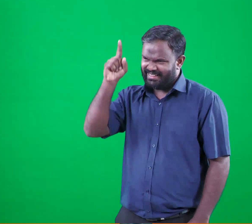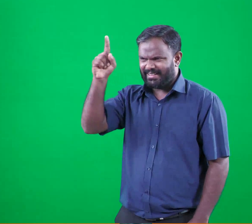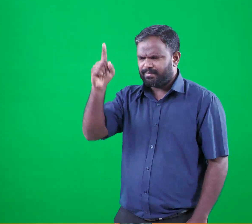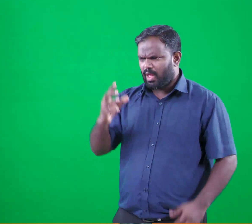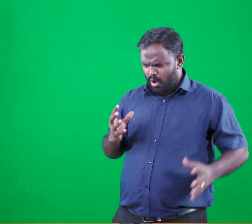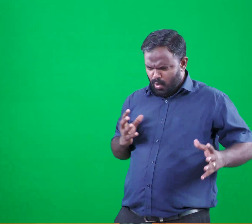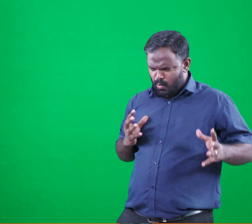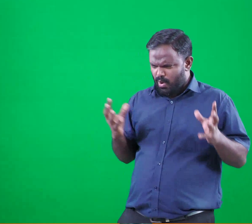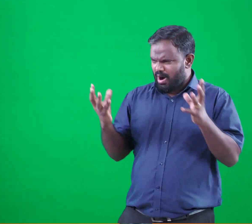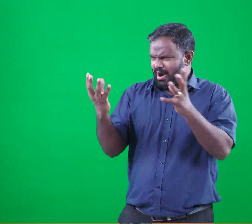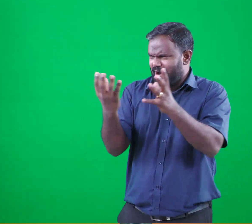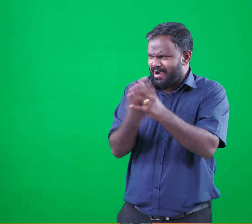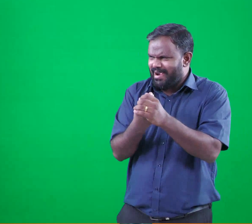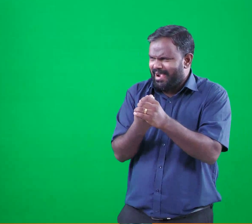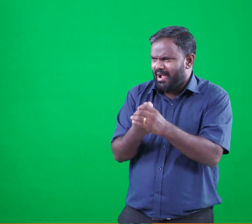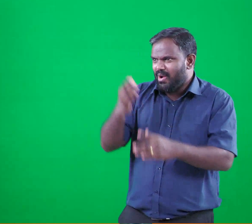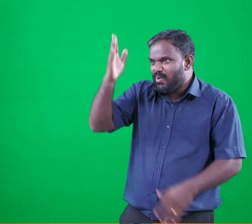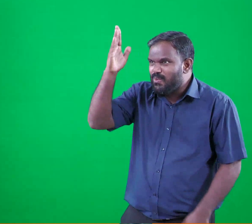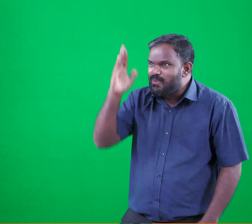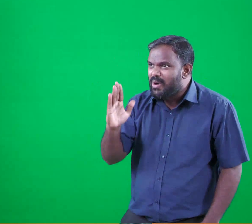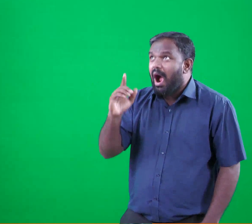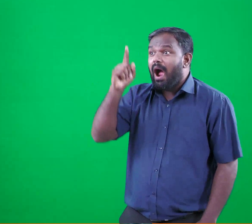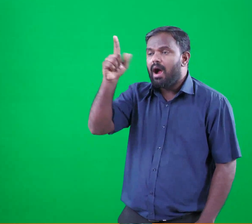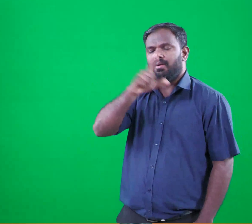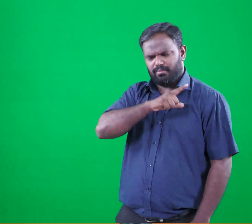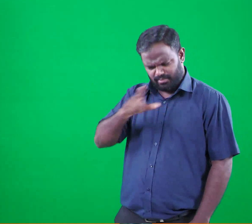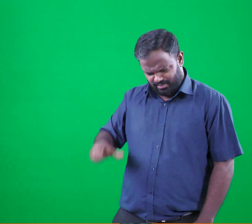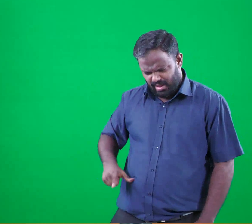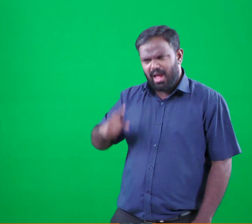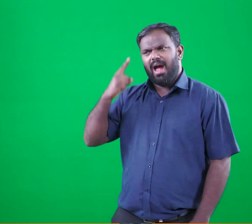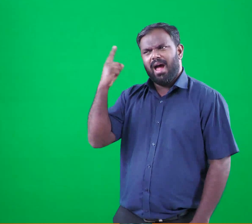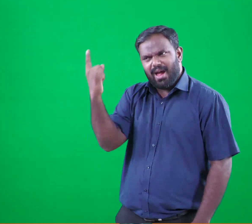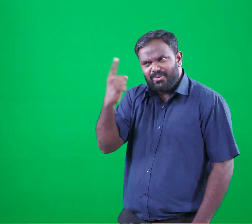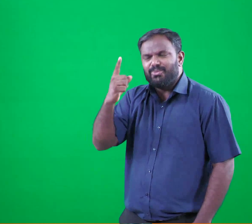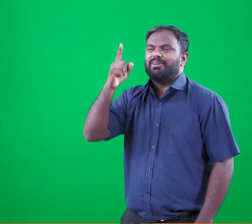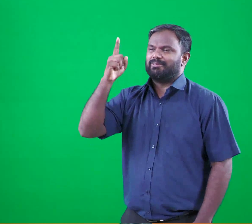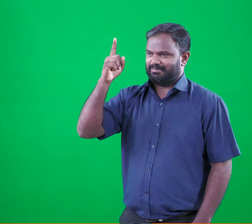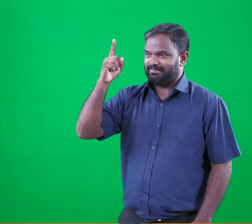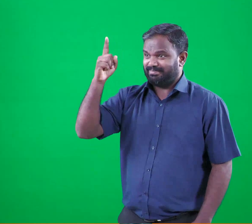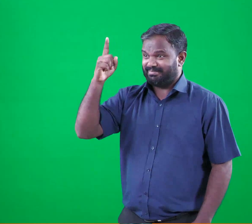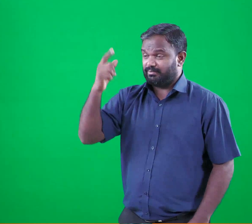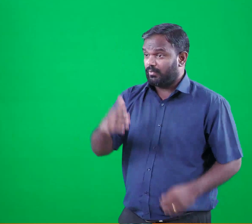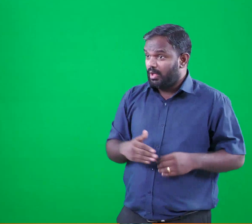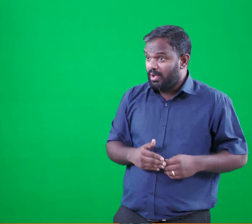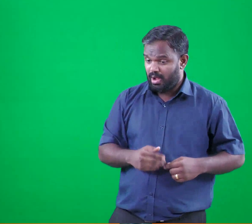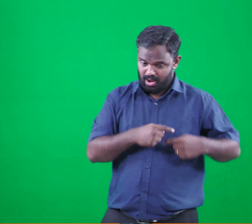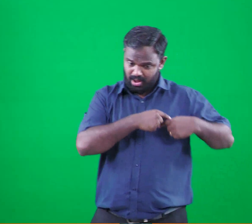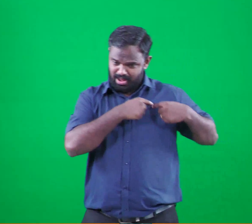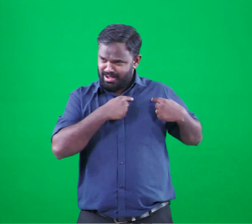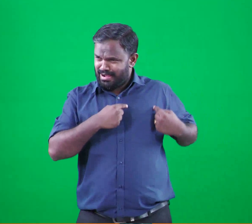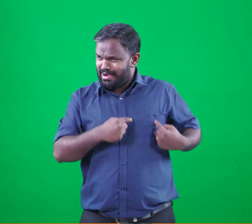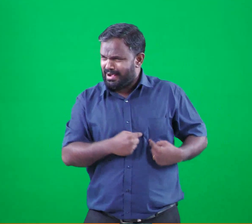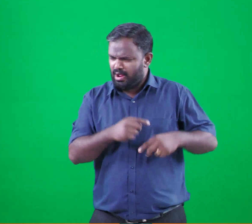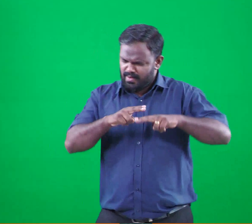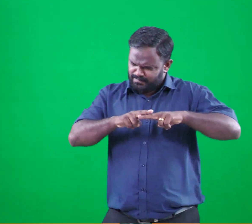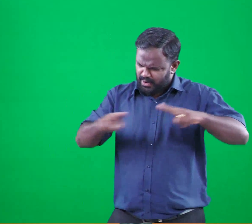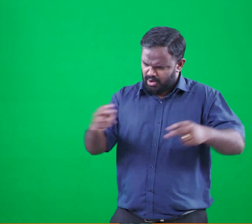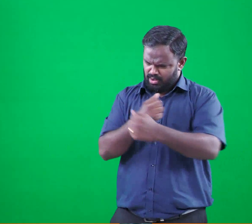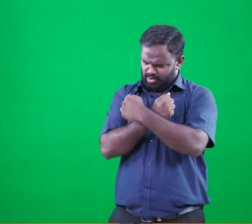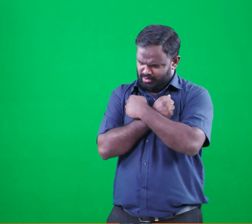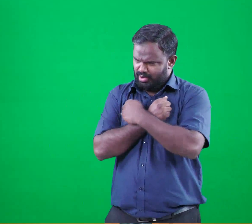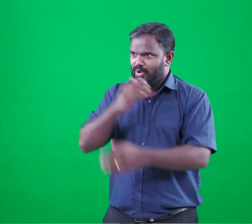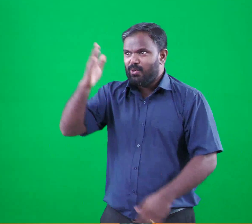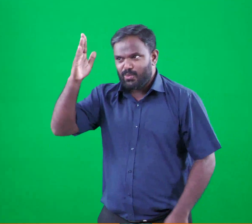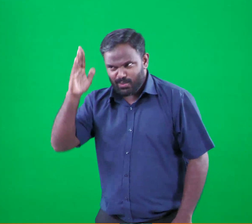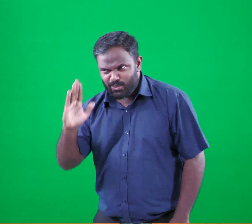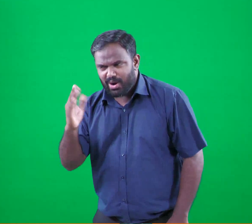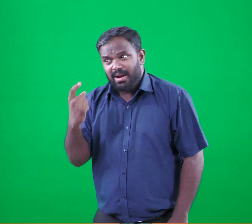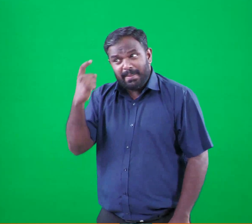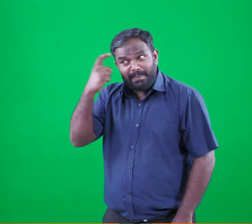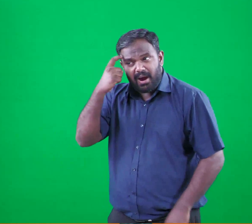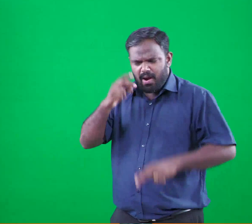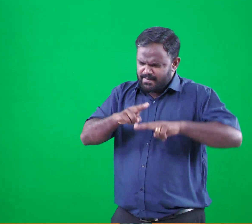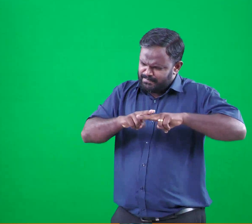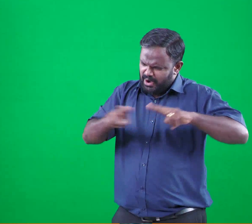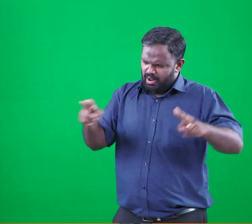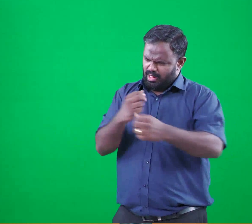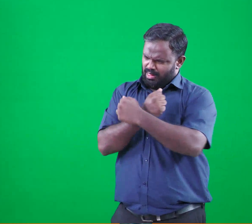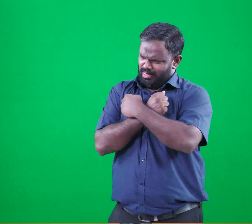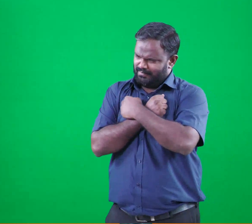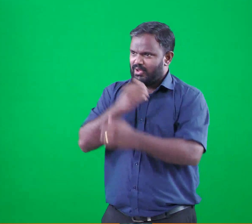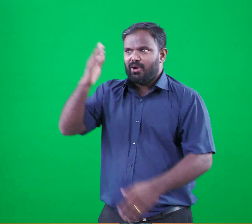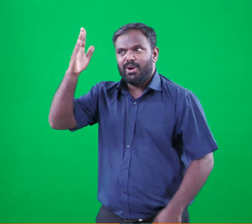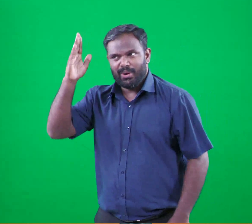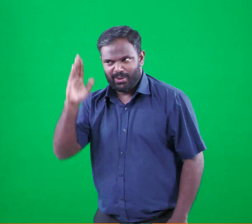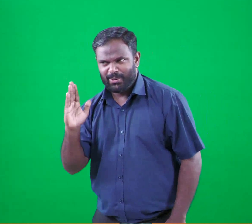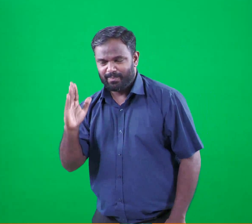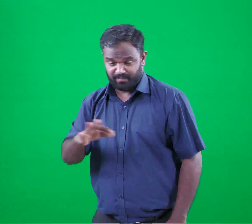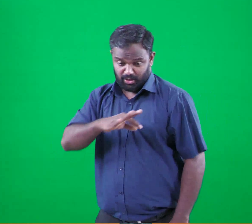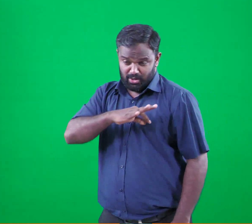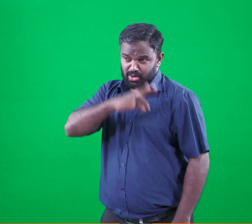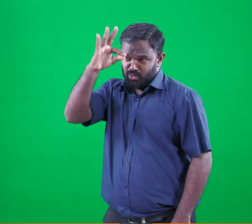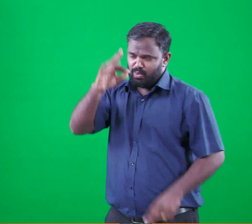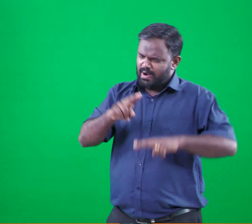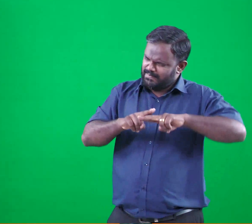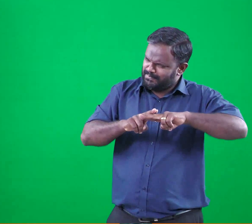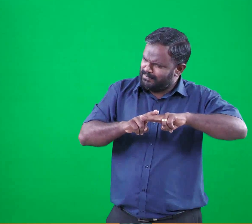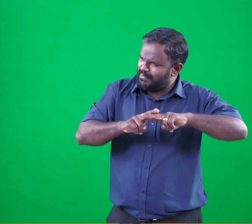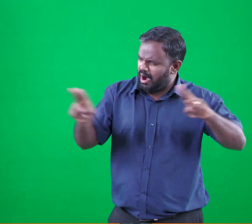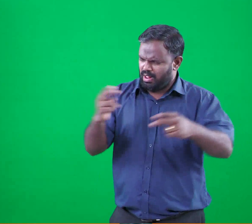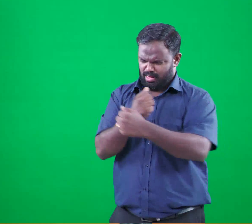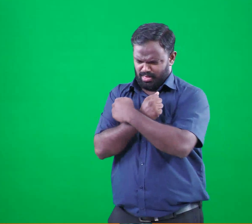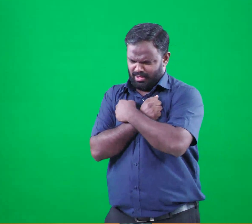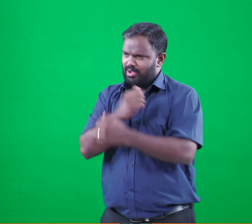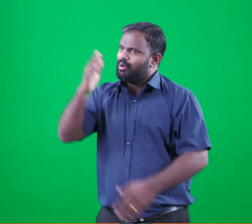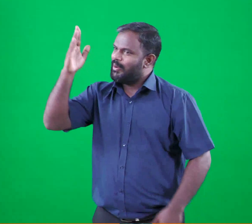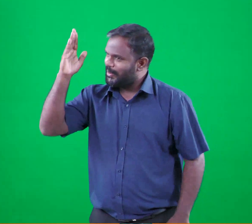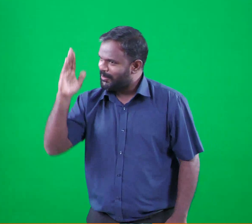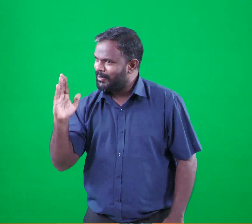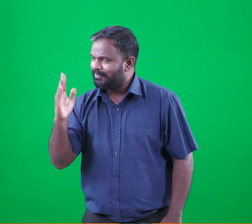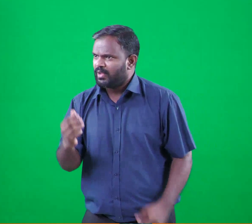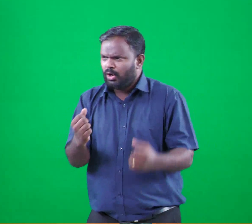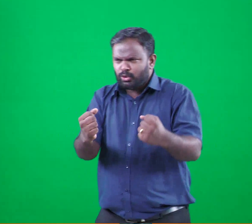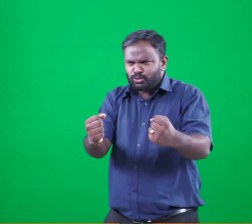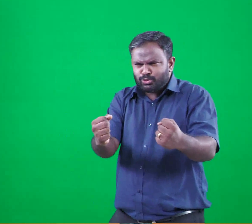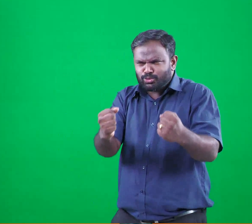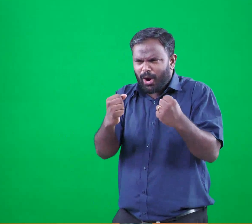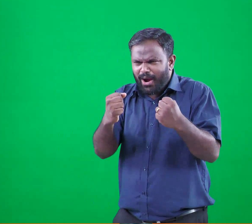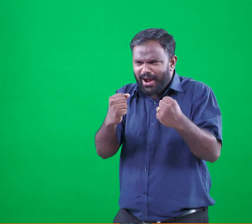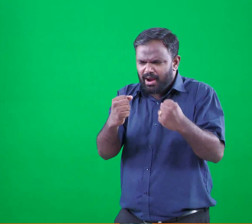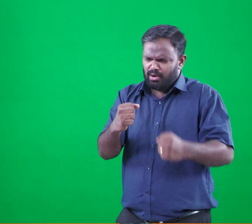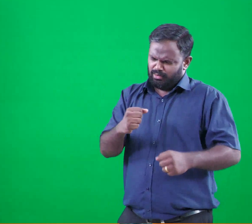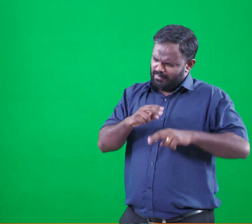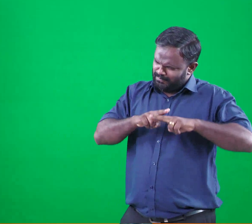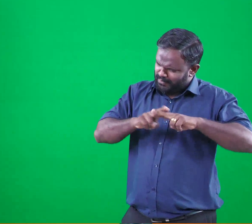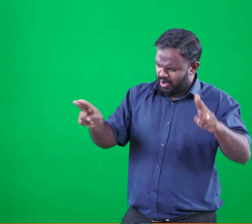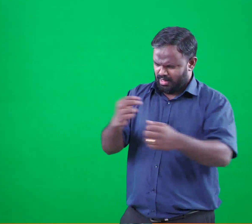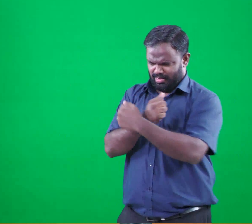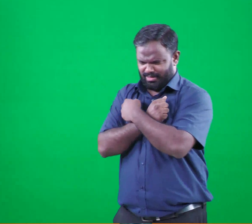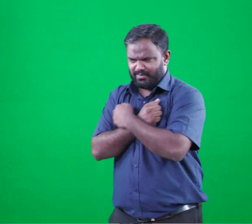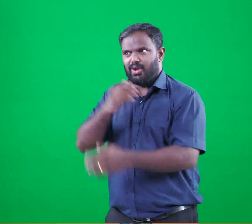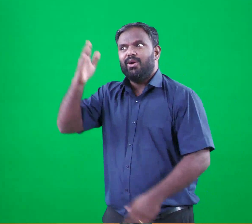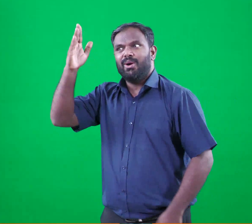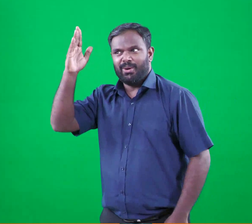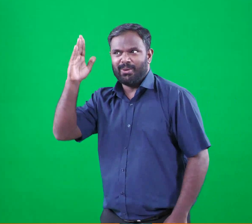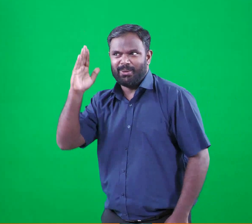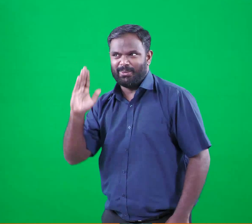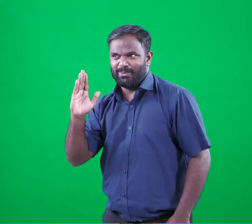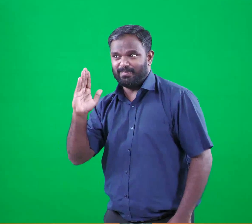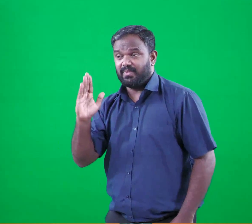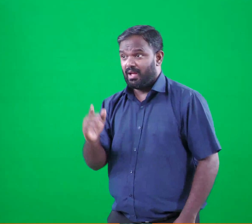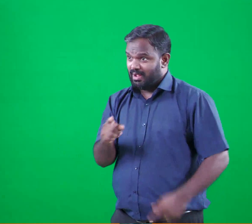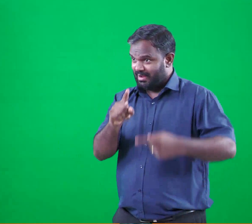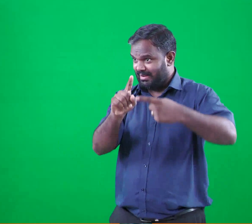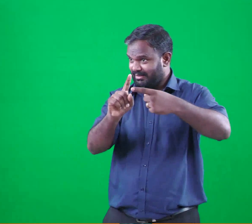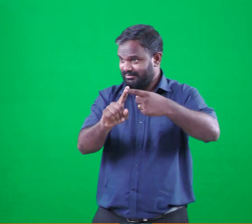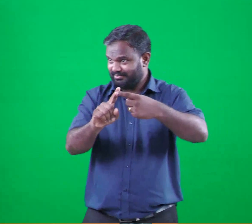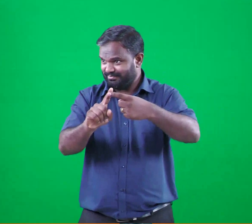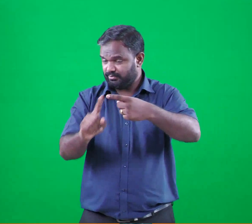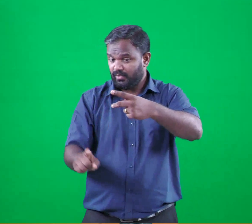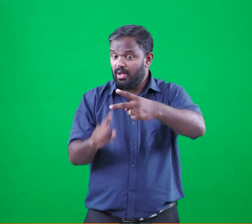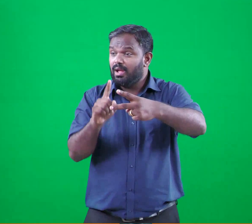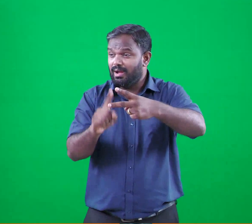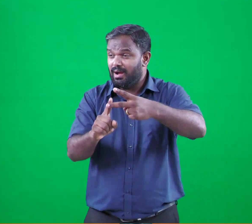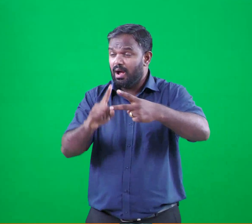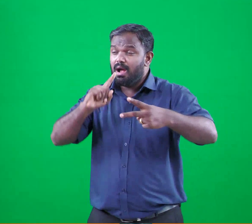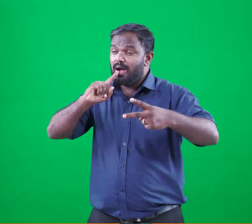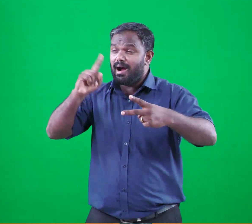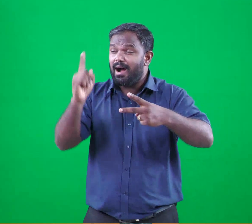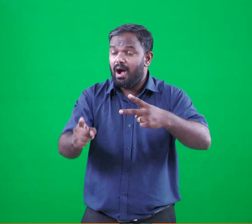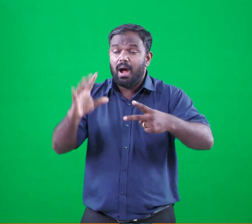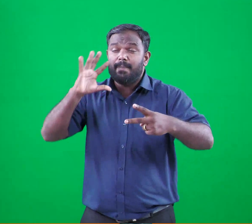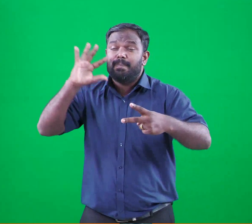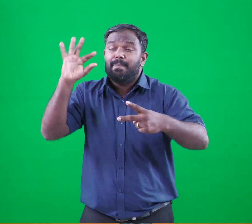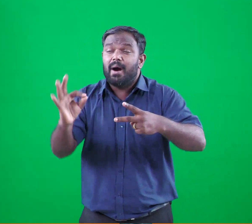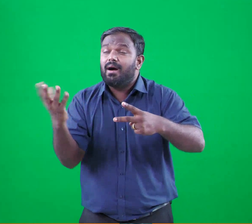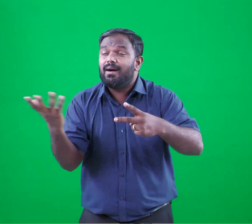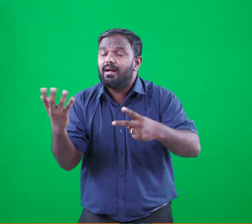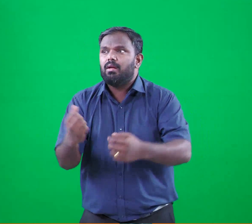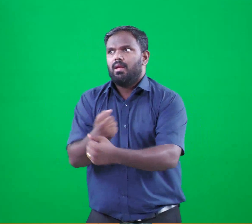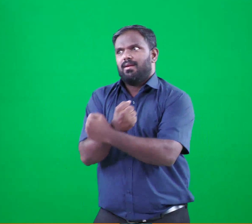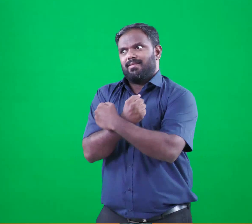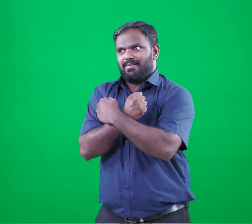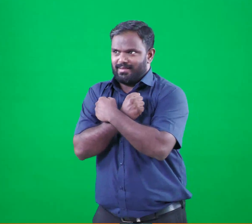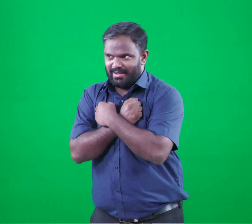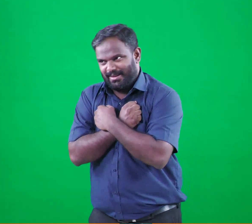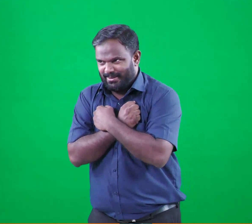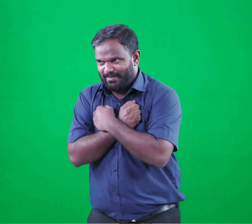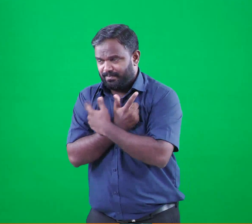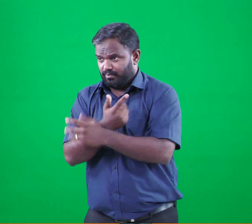Love the Lord your God with all your heart and with all your soul and with all your mind and with all your strength.'